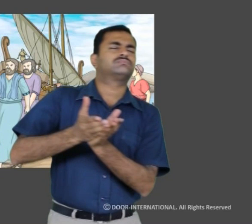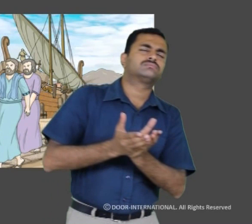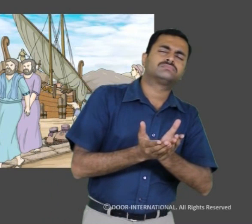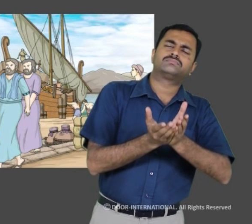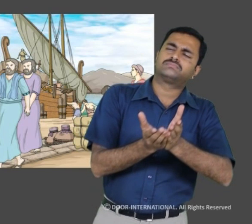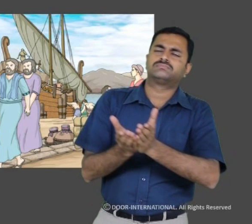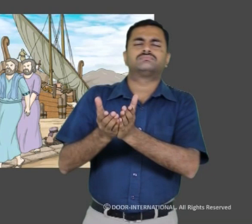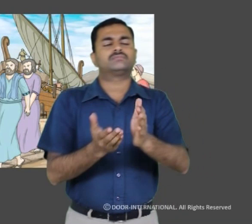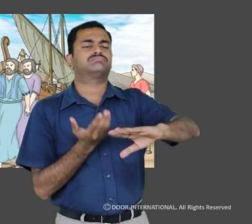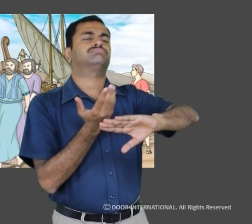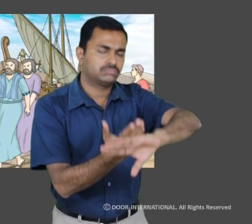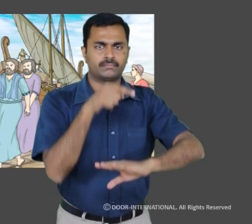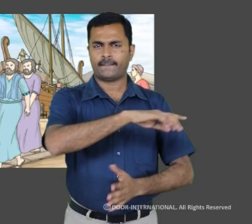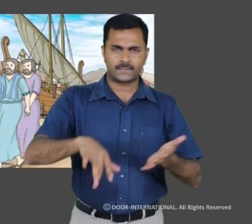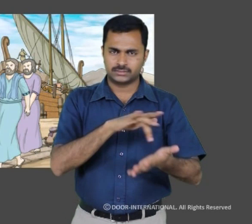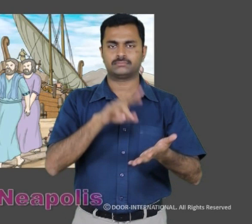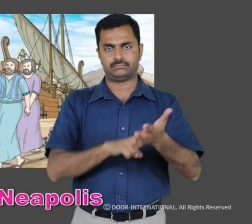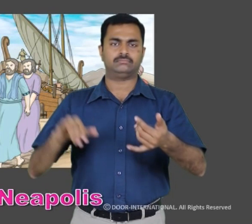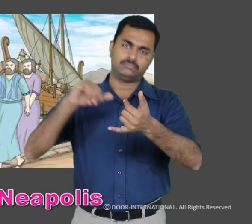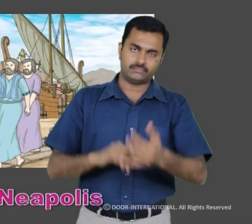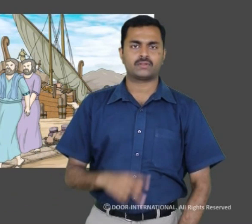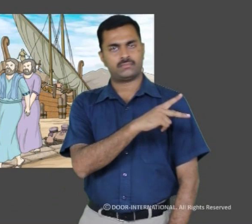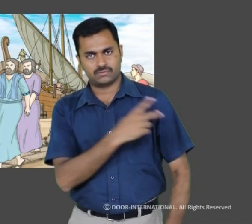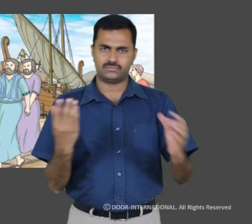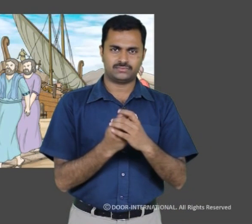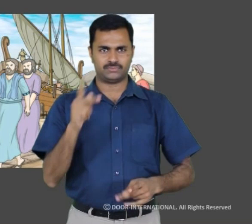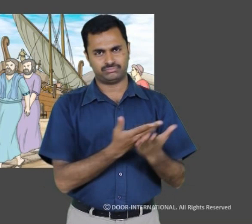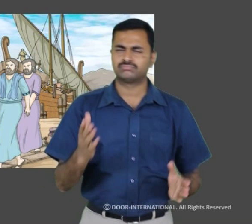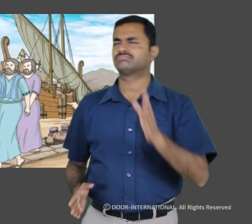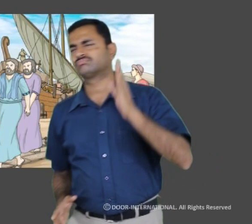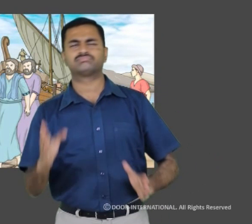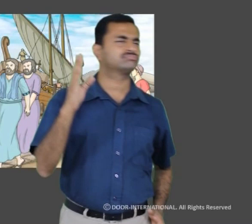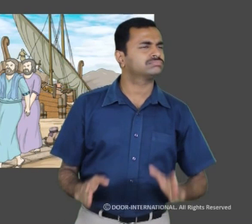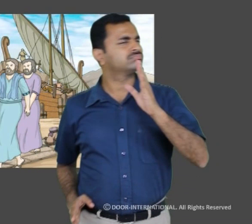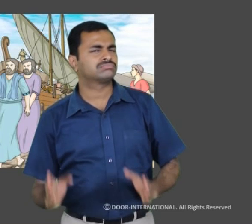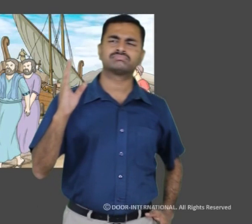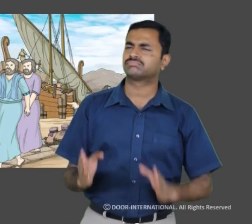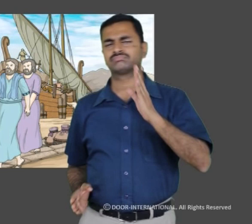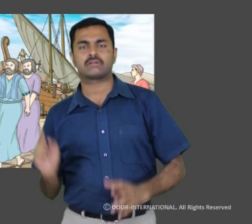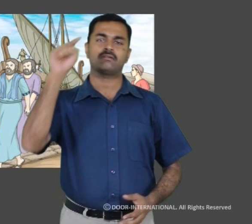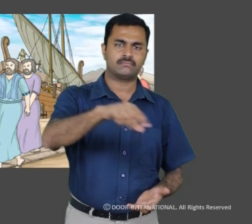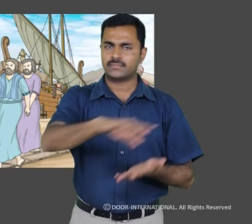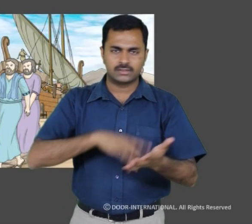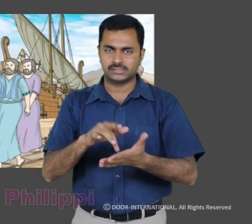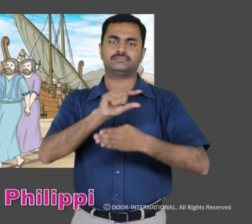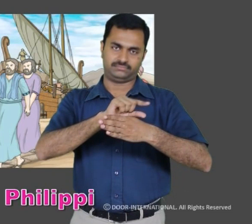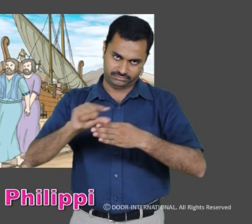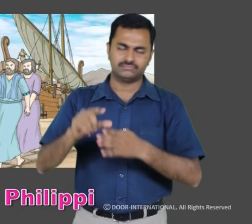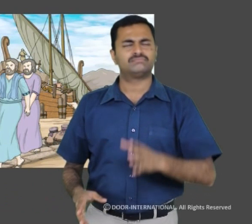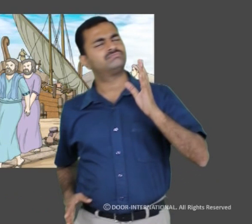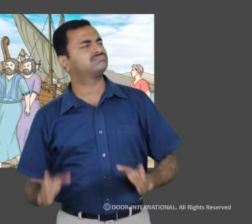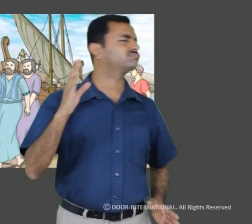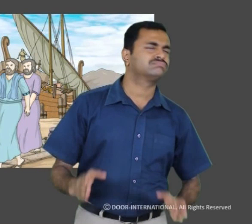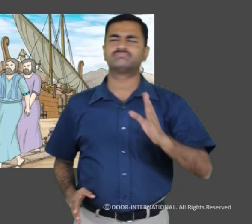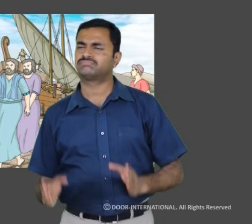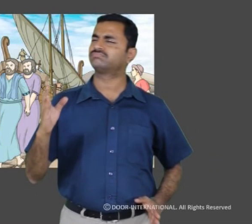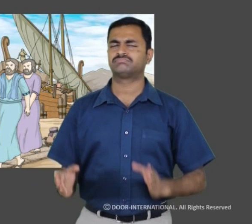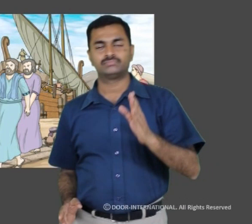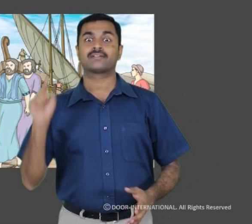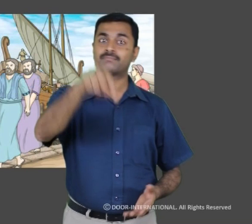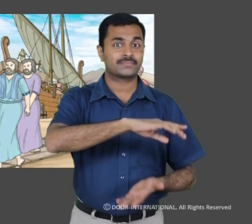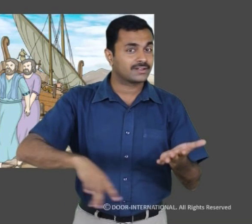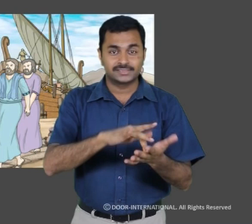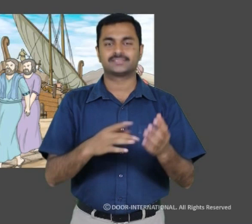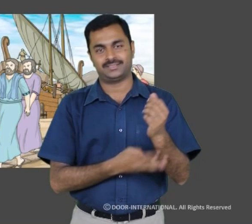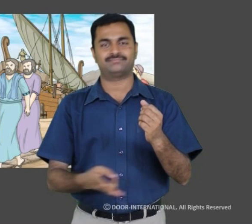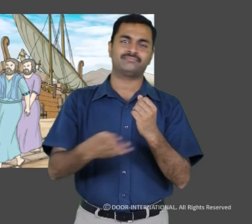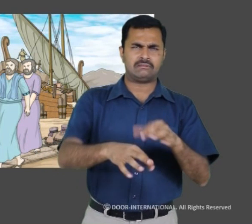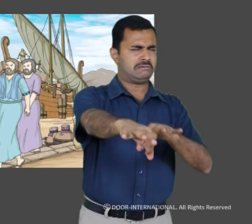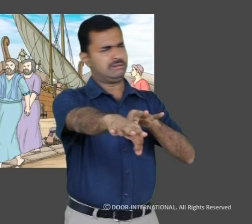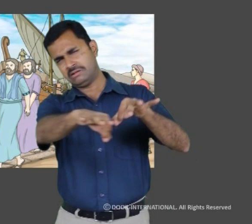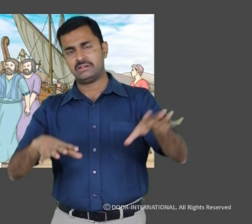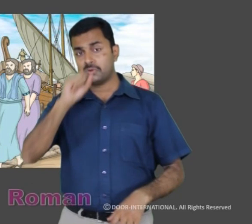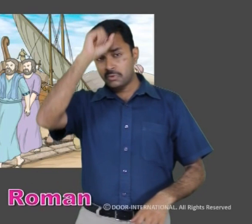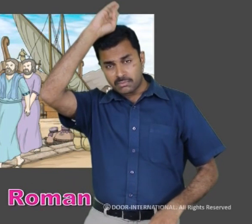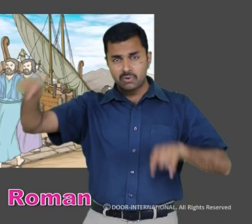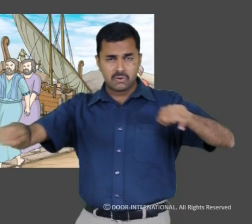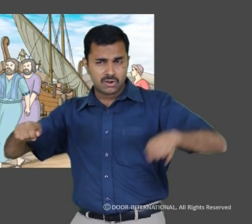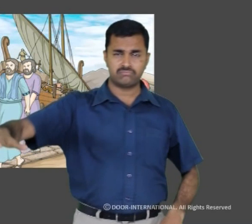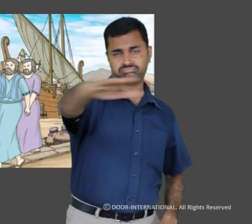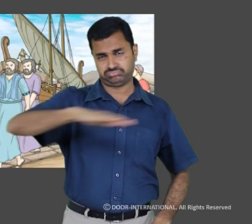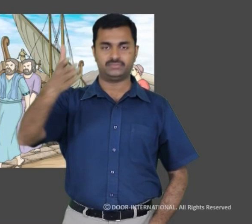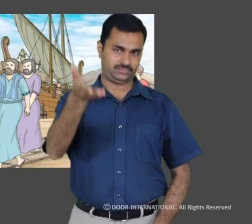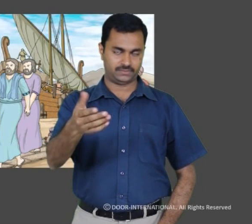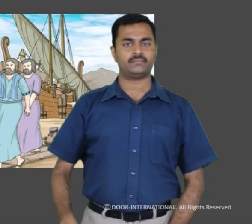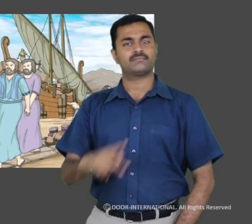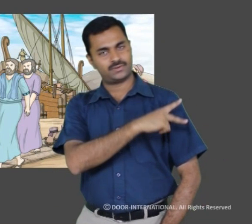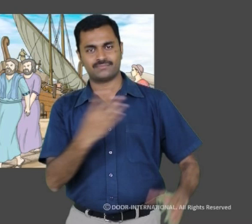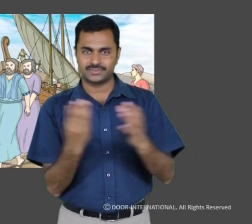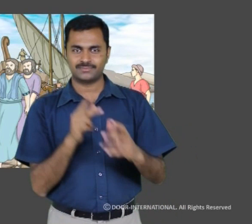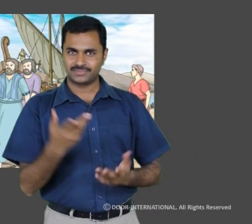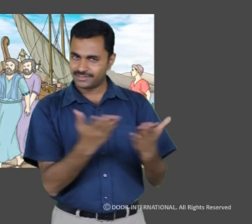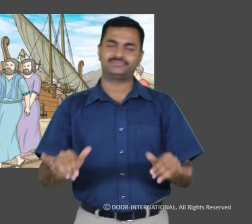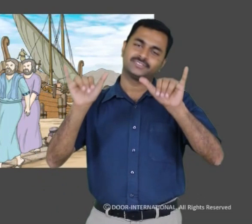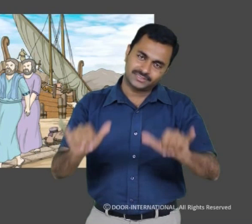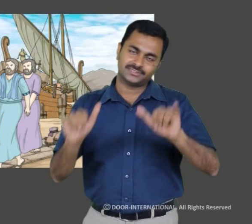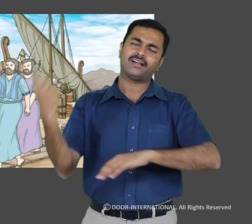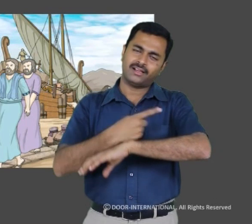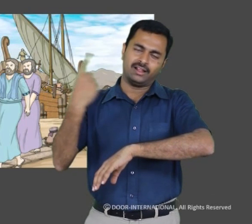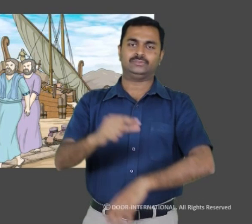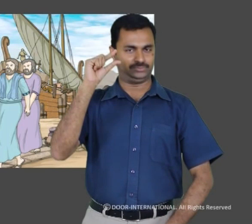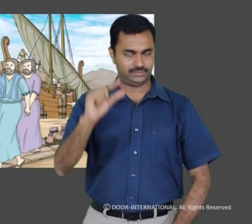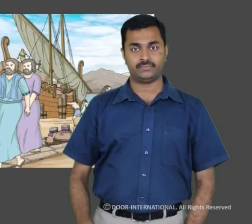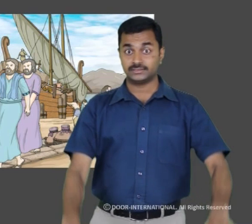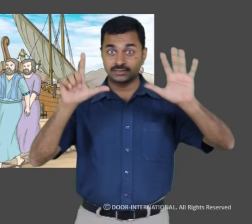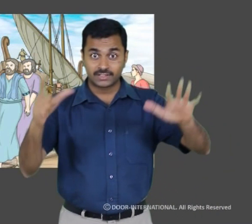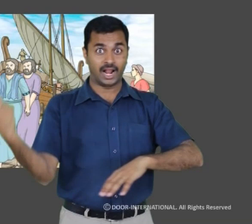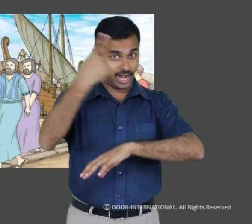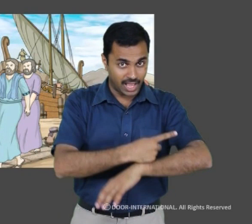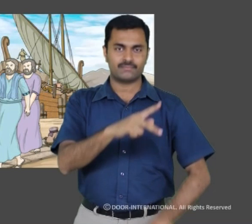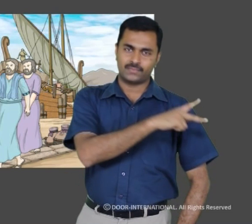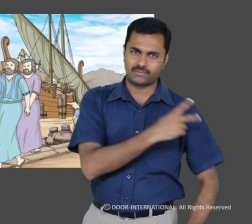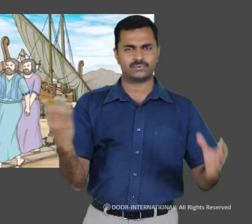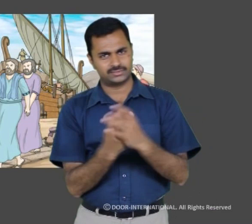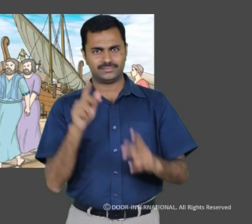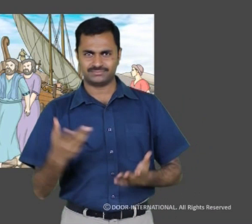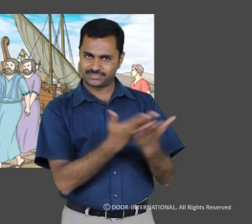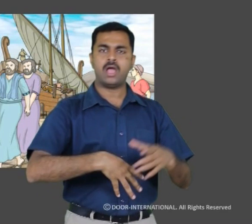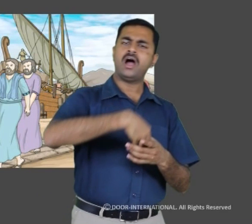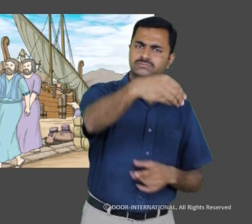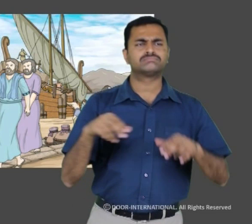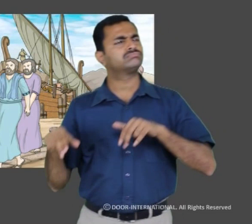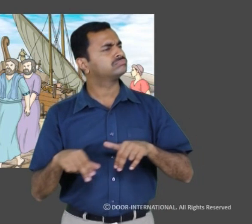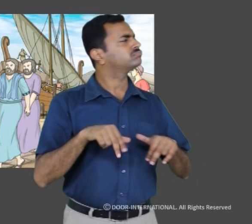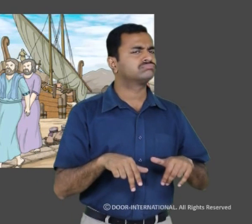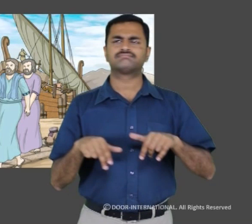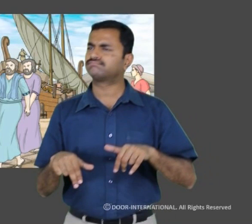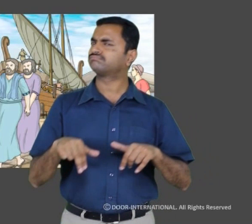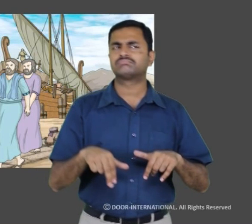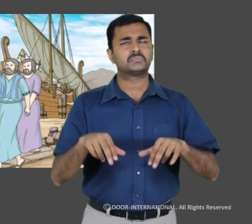From there we went to the Roman colony of Philippi, the leading city of that district of Macedonia. And we stayed there several days.